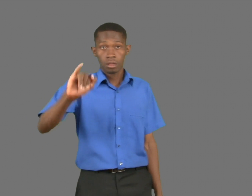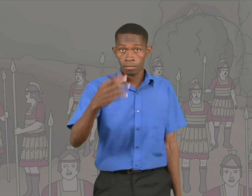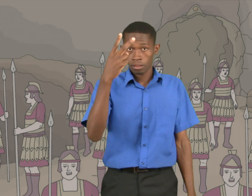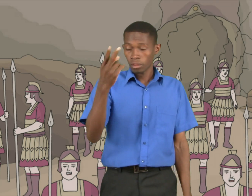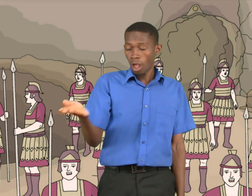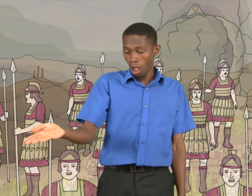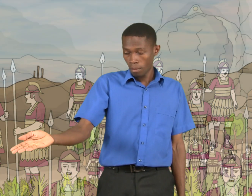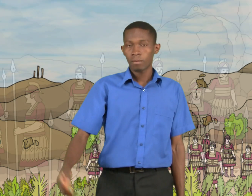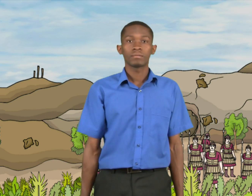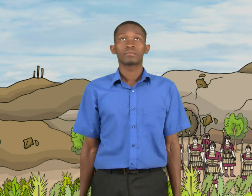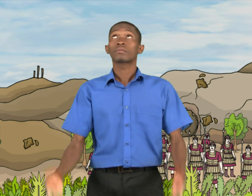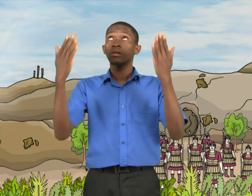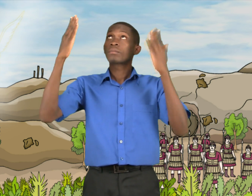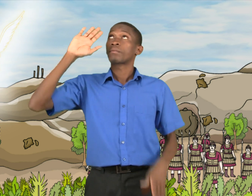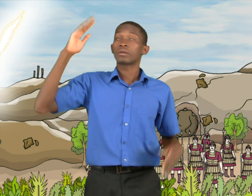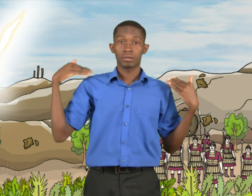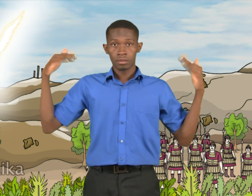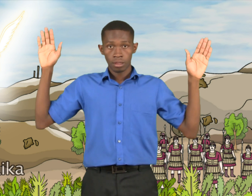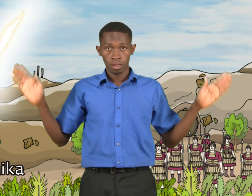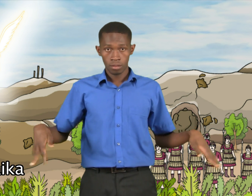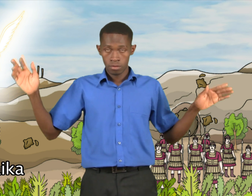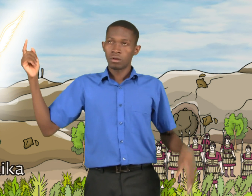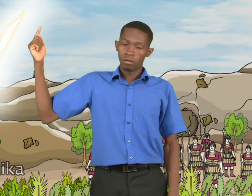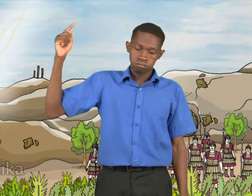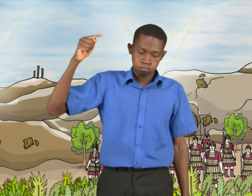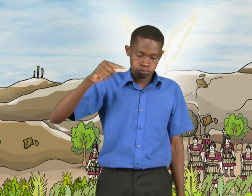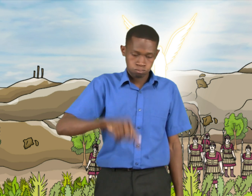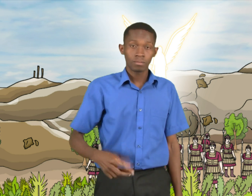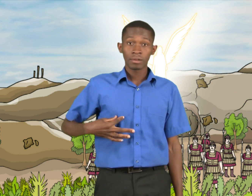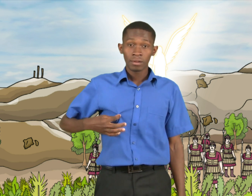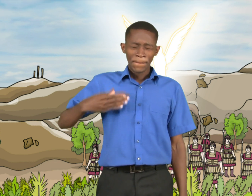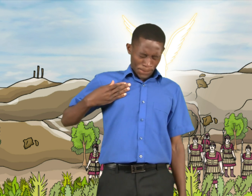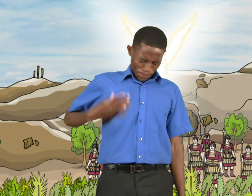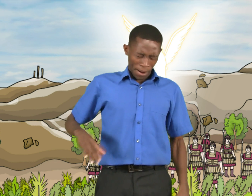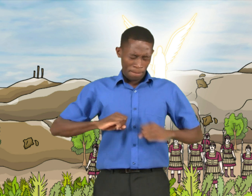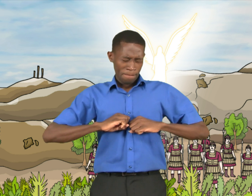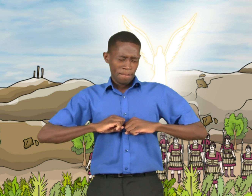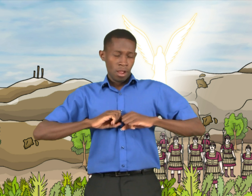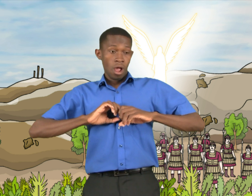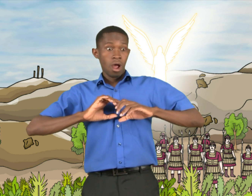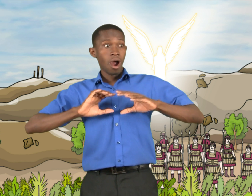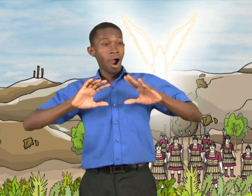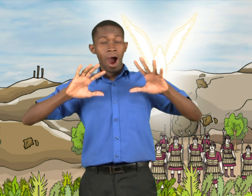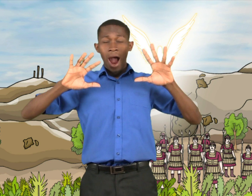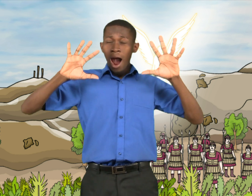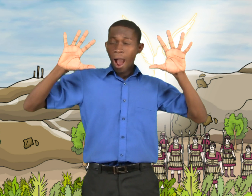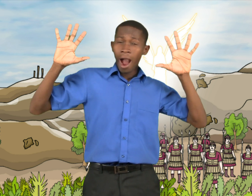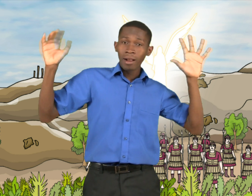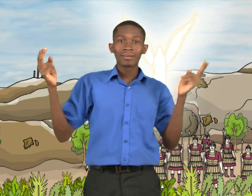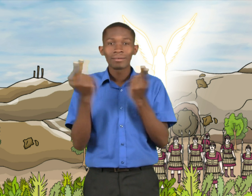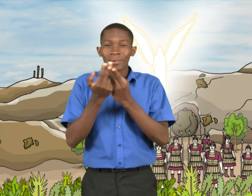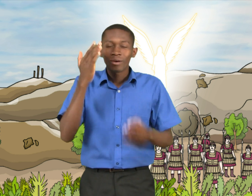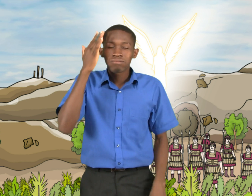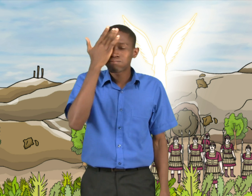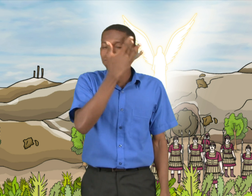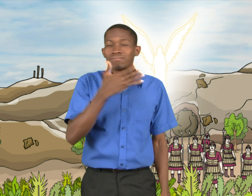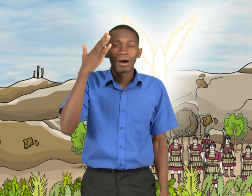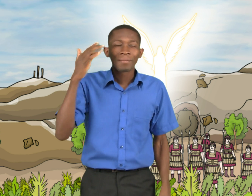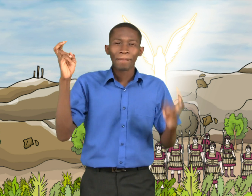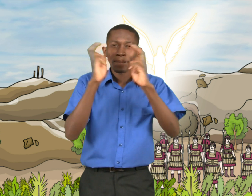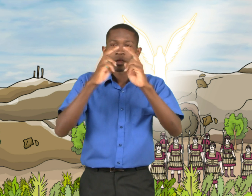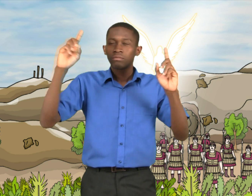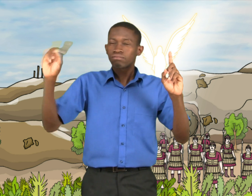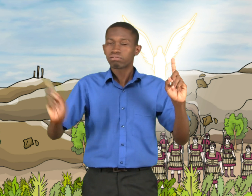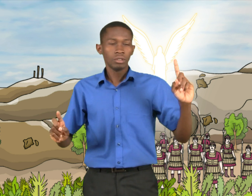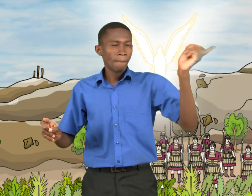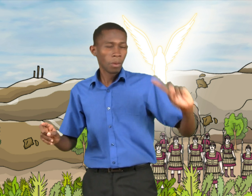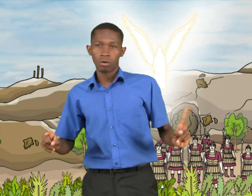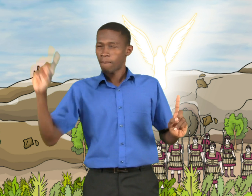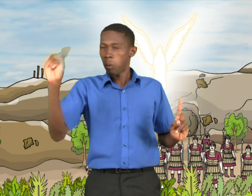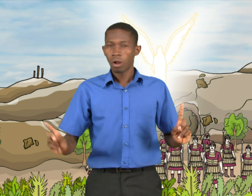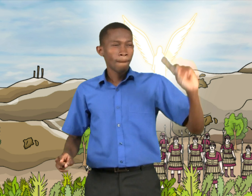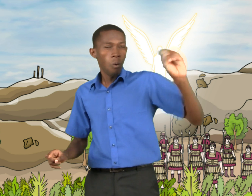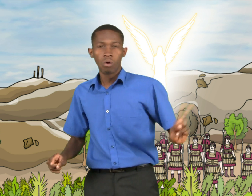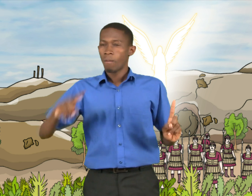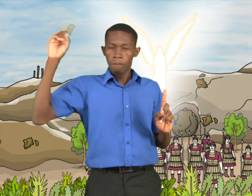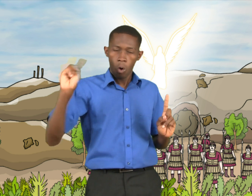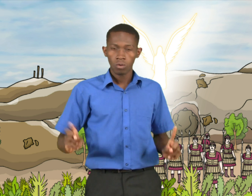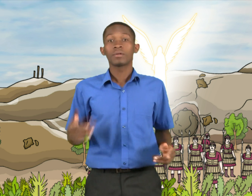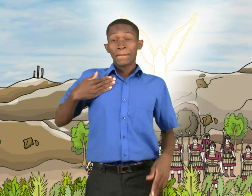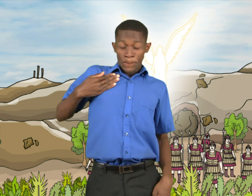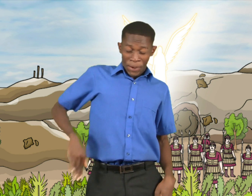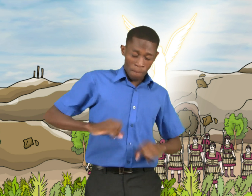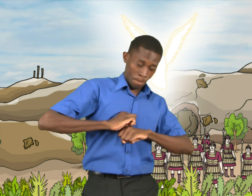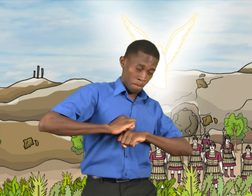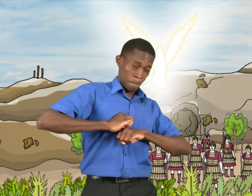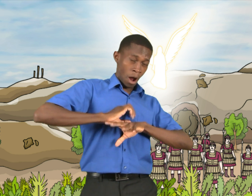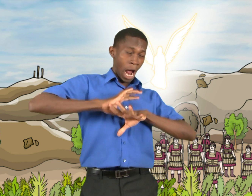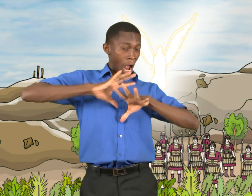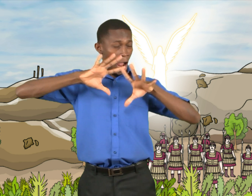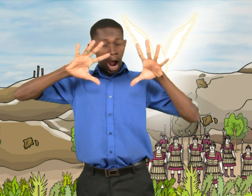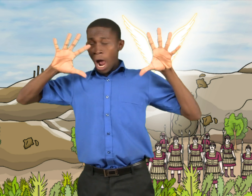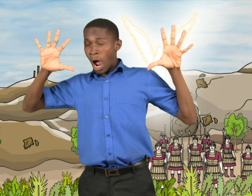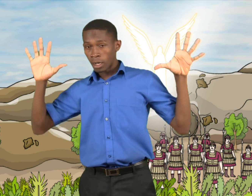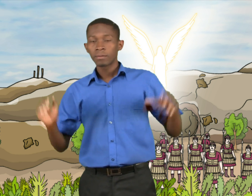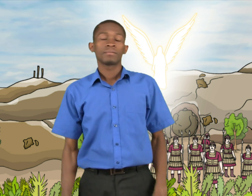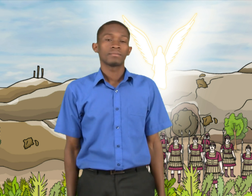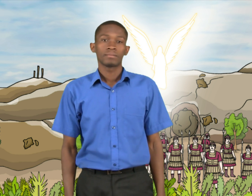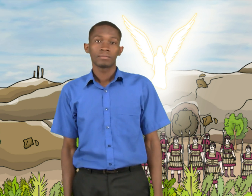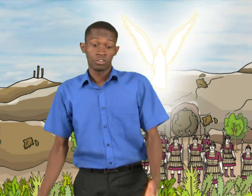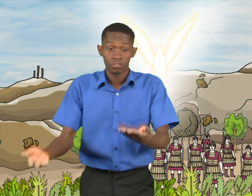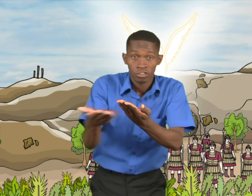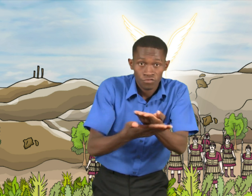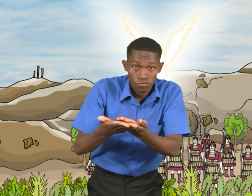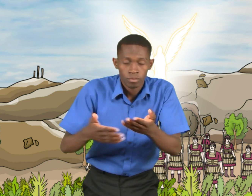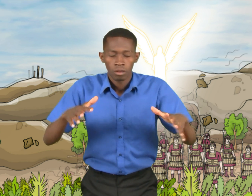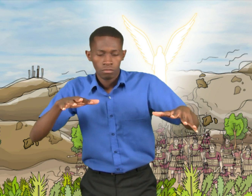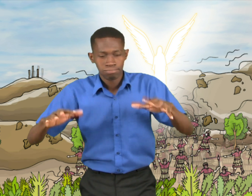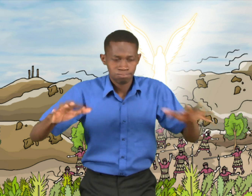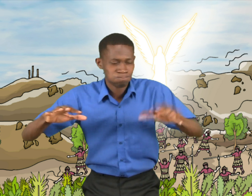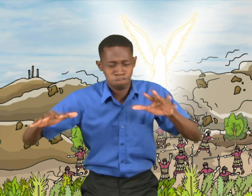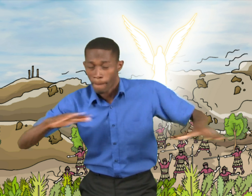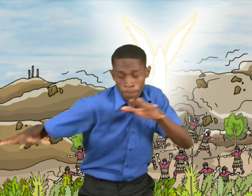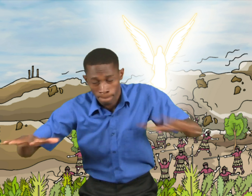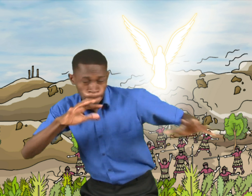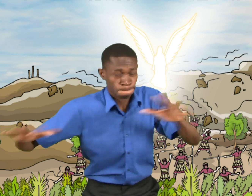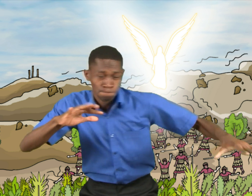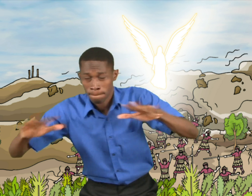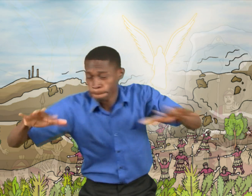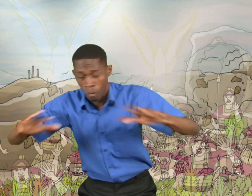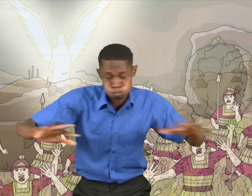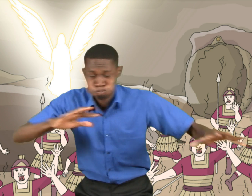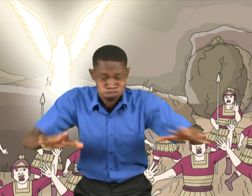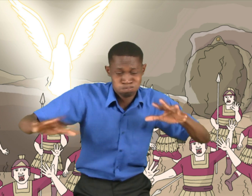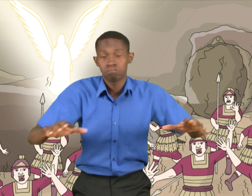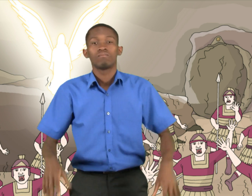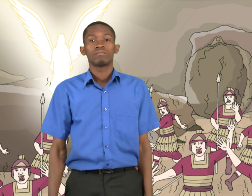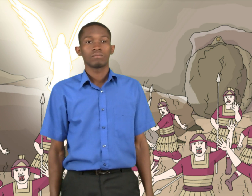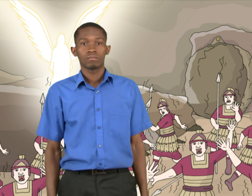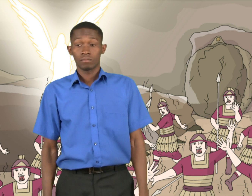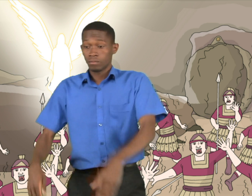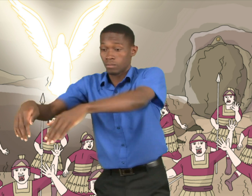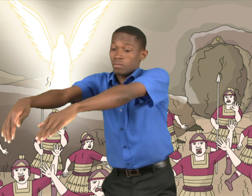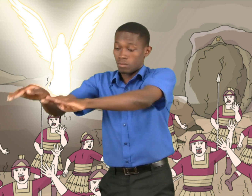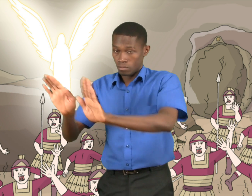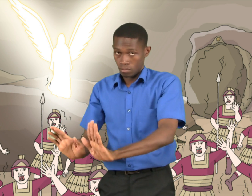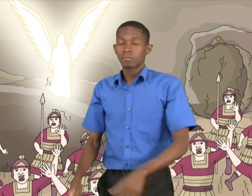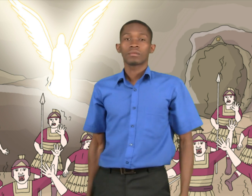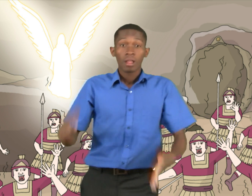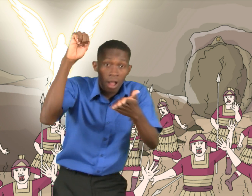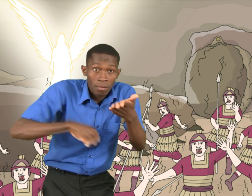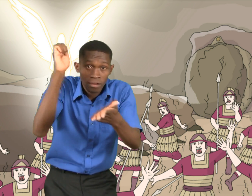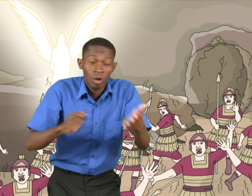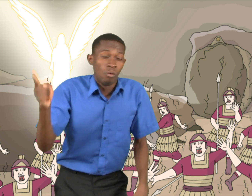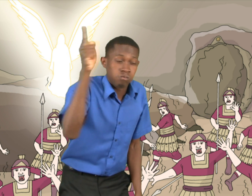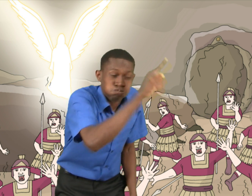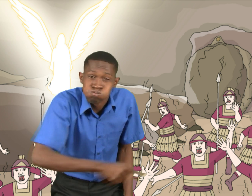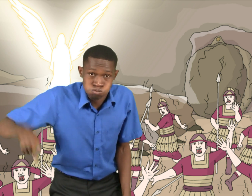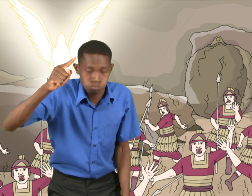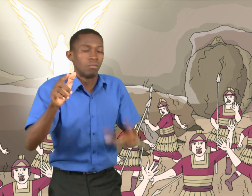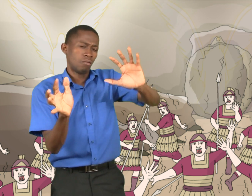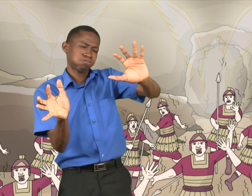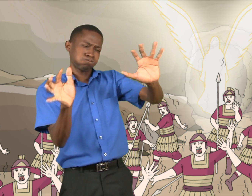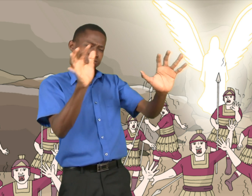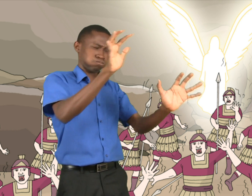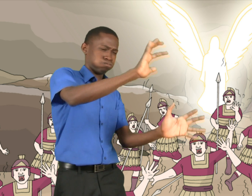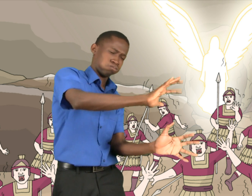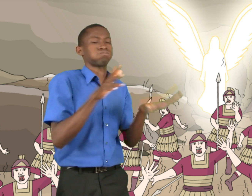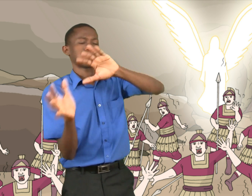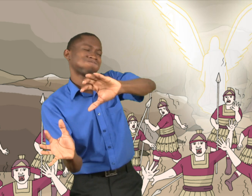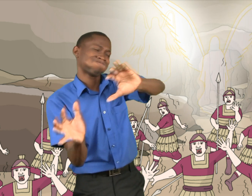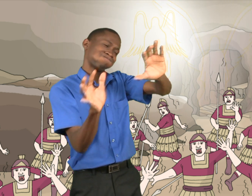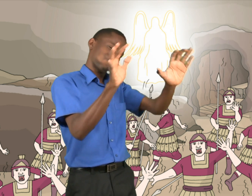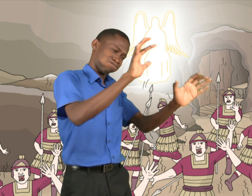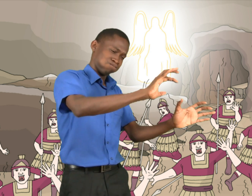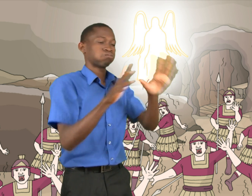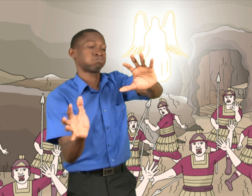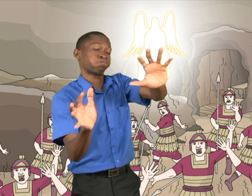Suddenly there was a great earthquake, for an angel of the Lord descended from heaven, rolled away the stone, and sat on it.